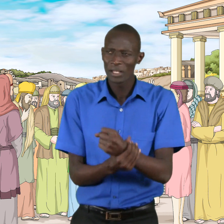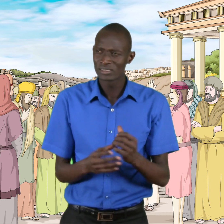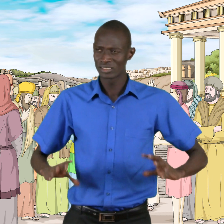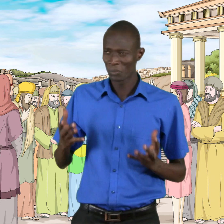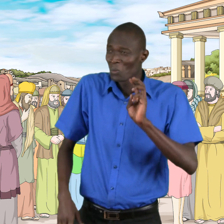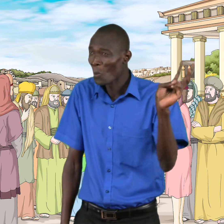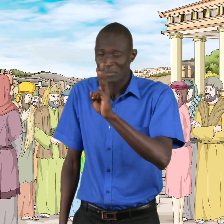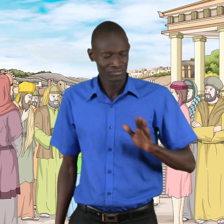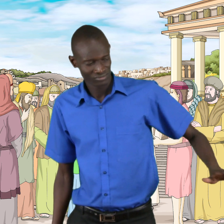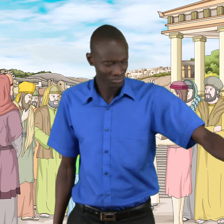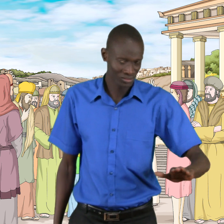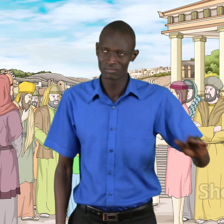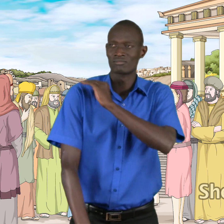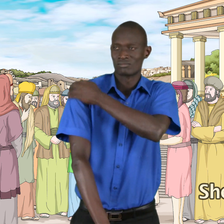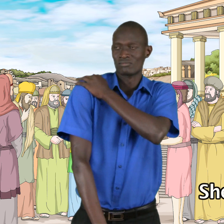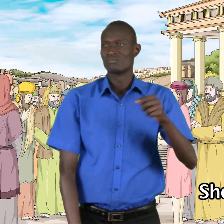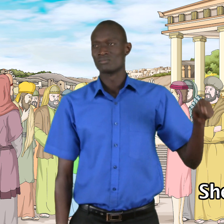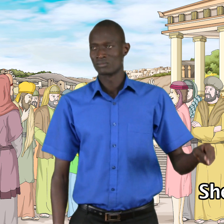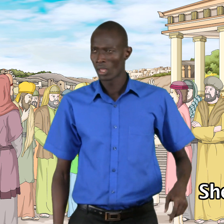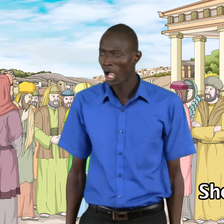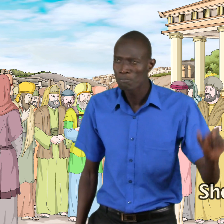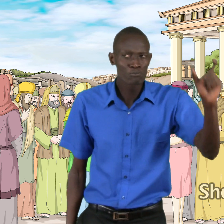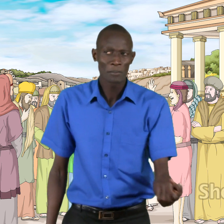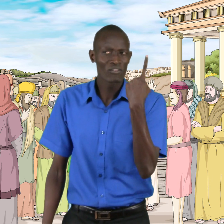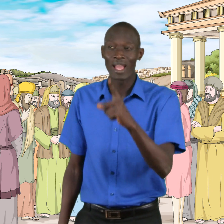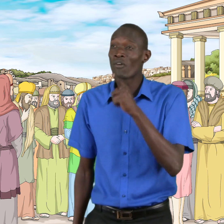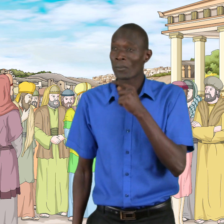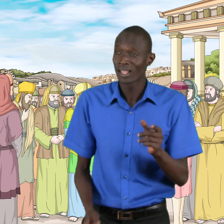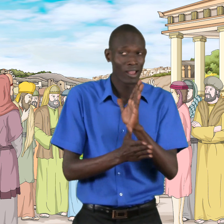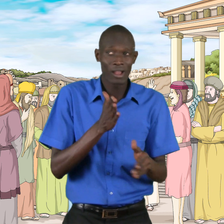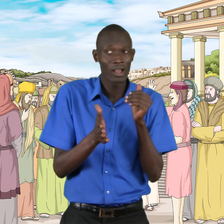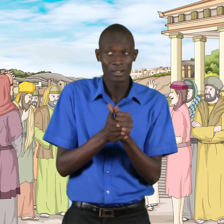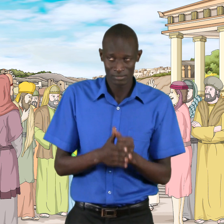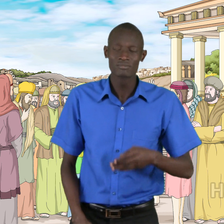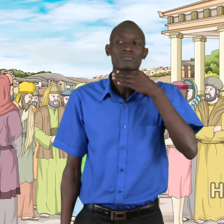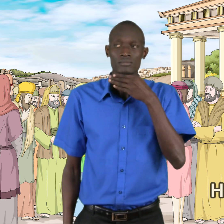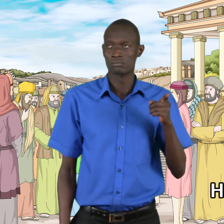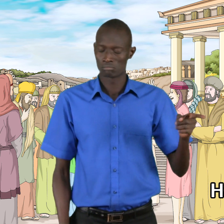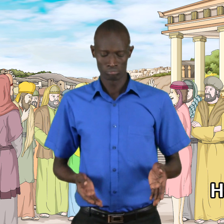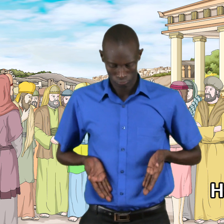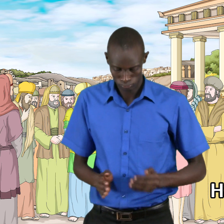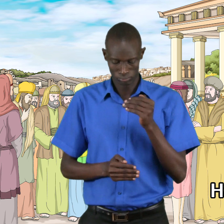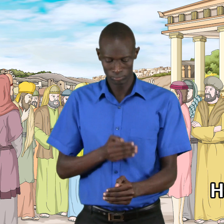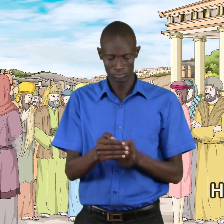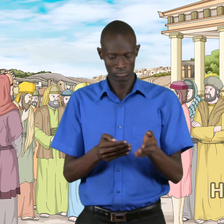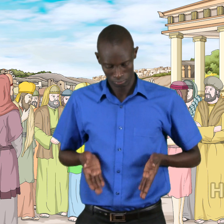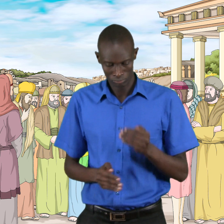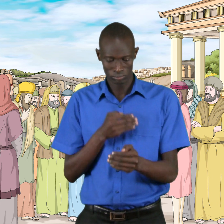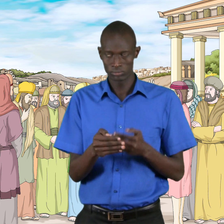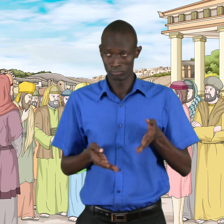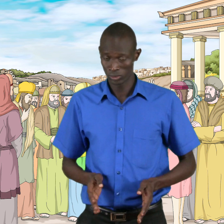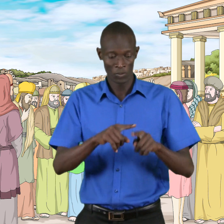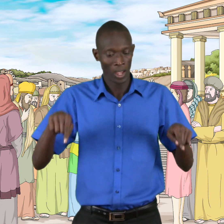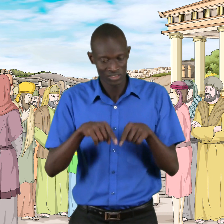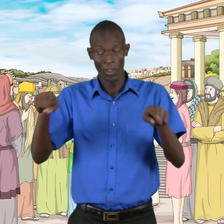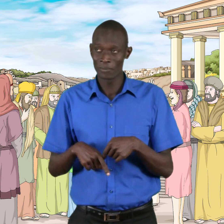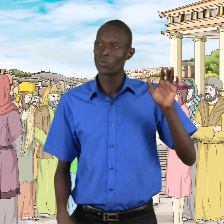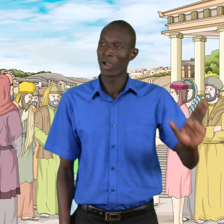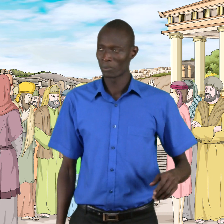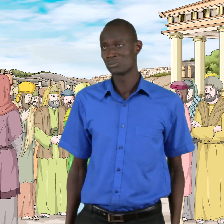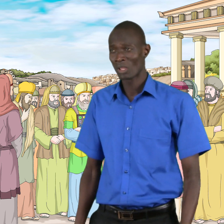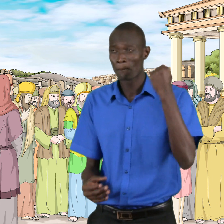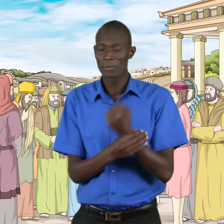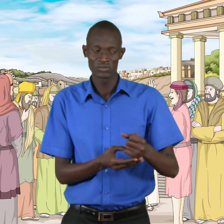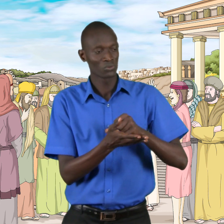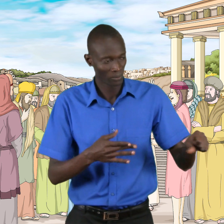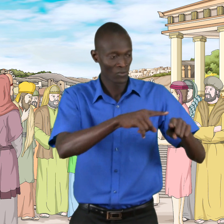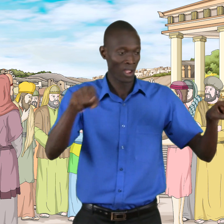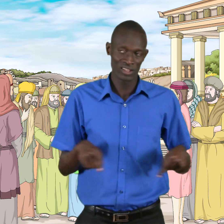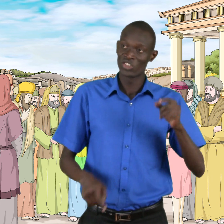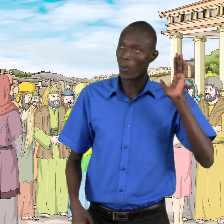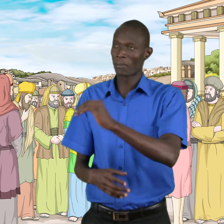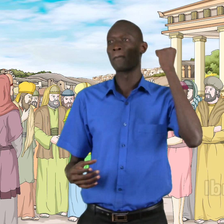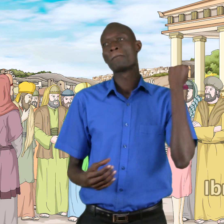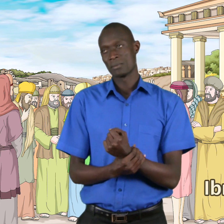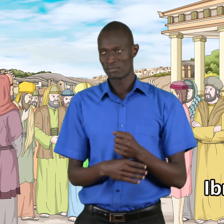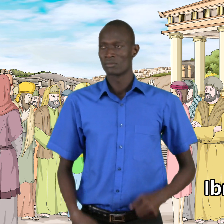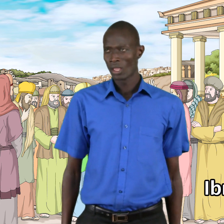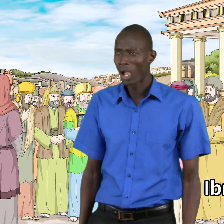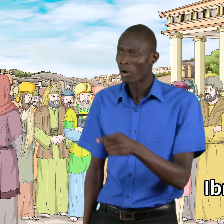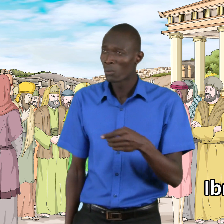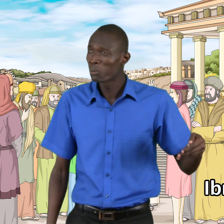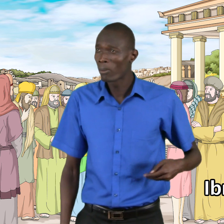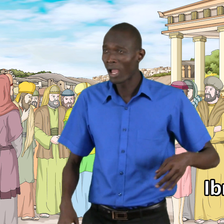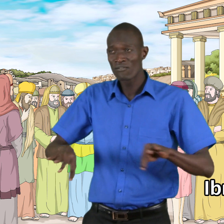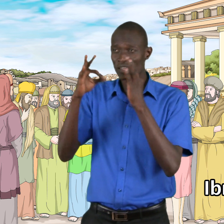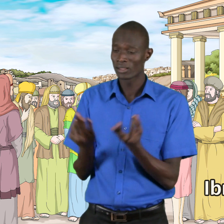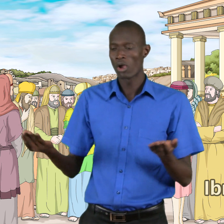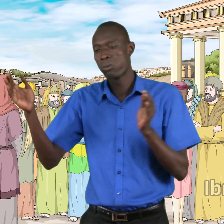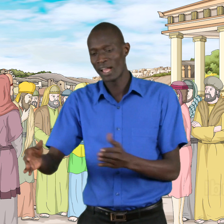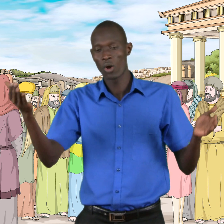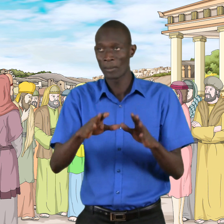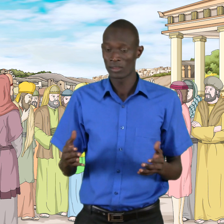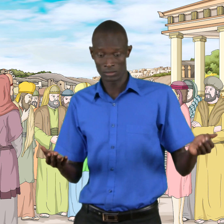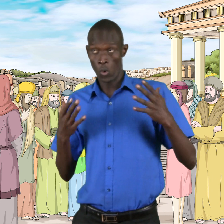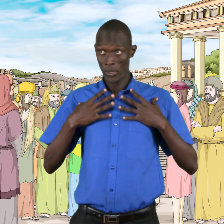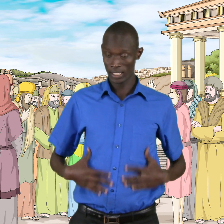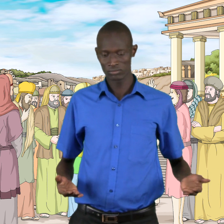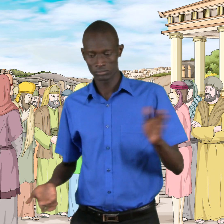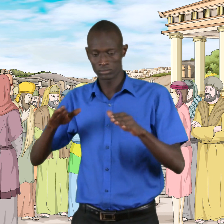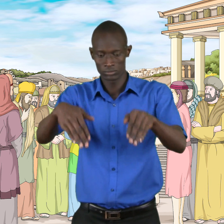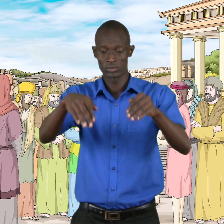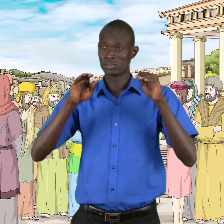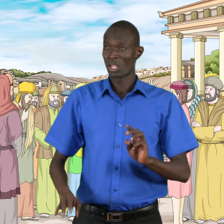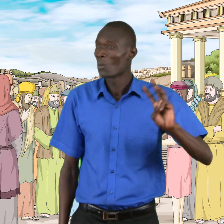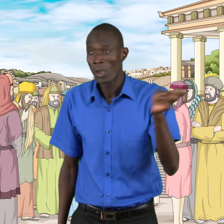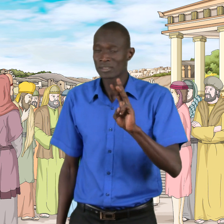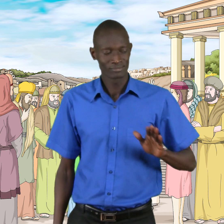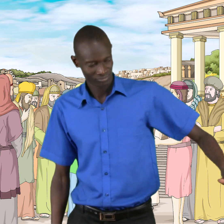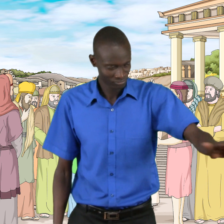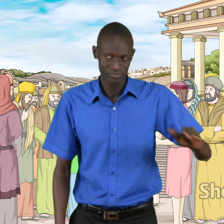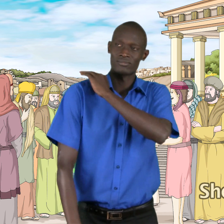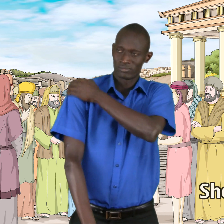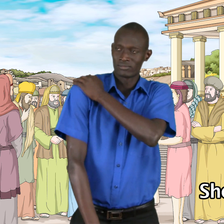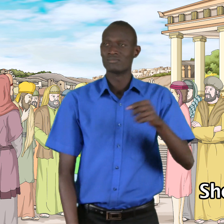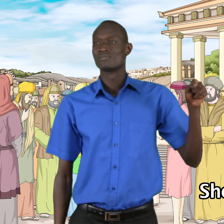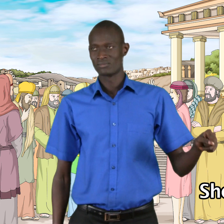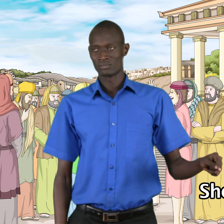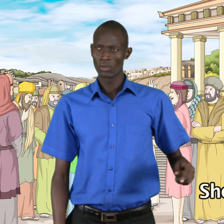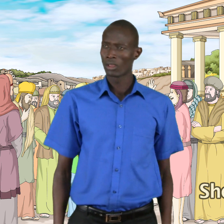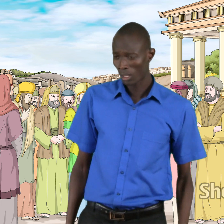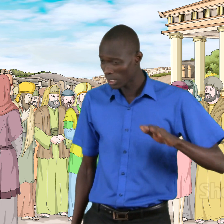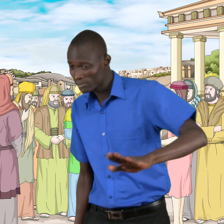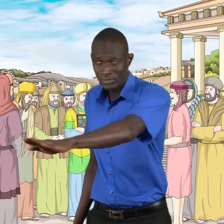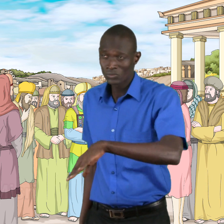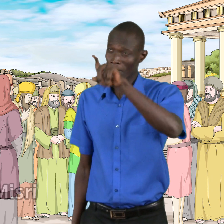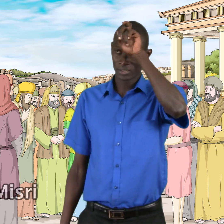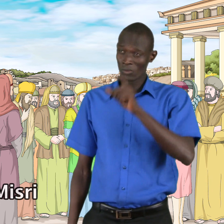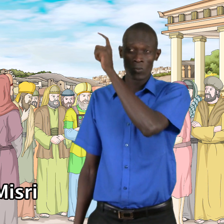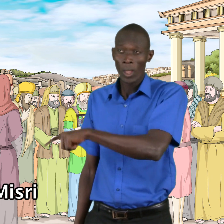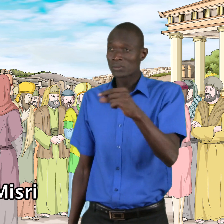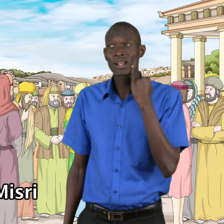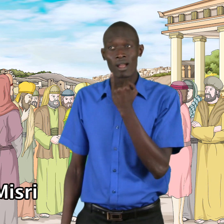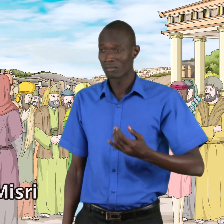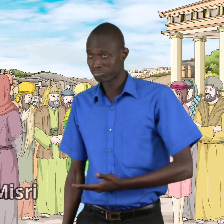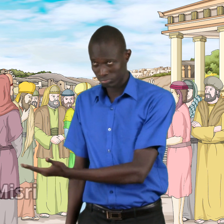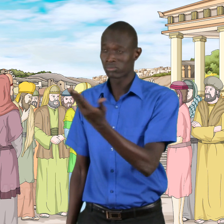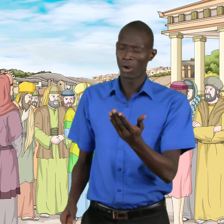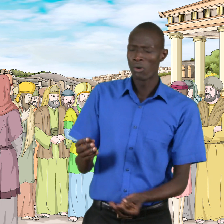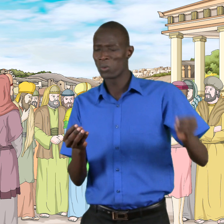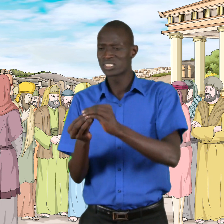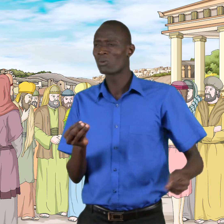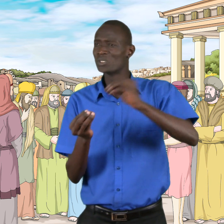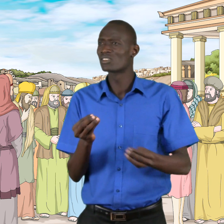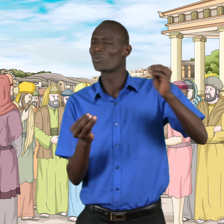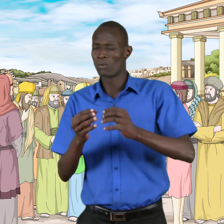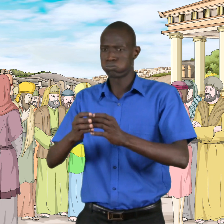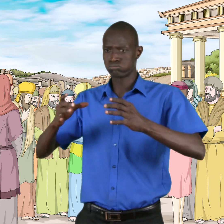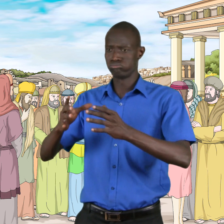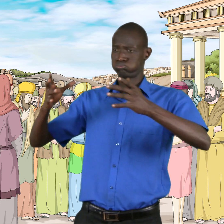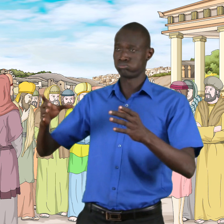Their bones were carried back to Shechem and placed in the tomb that Abraham had bought from the sons of Hamor at Shechem for a price he paid in silver.